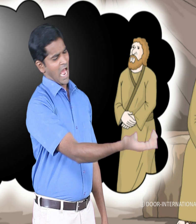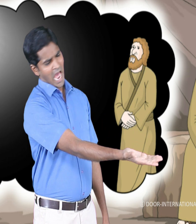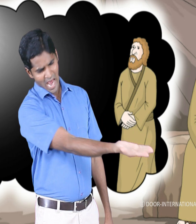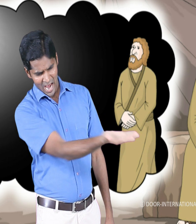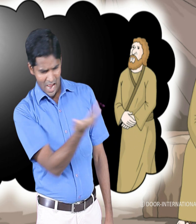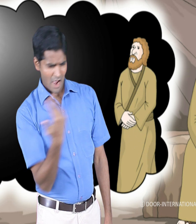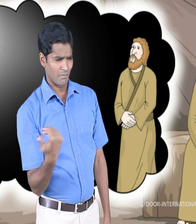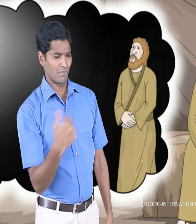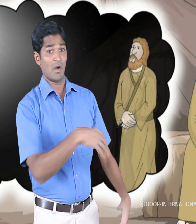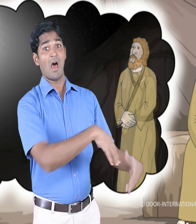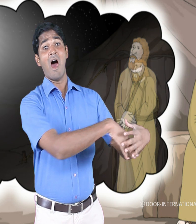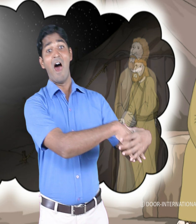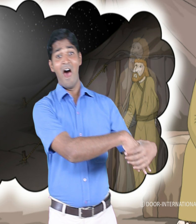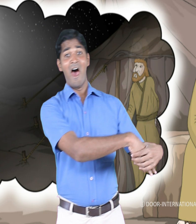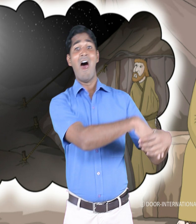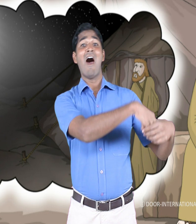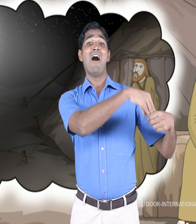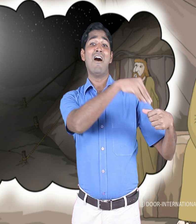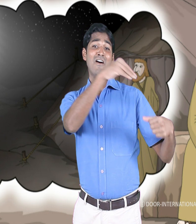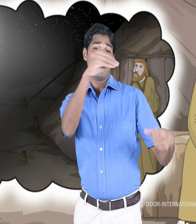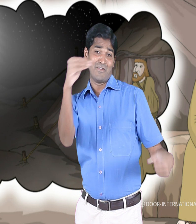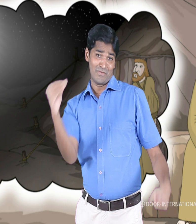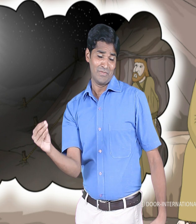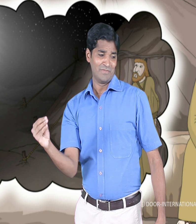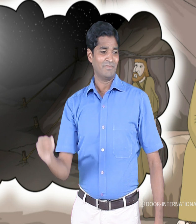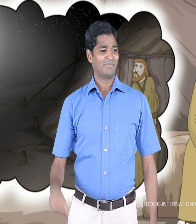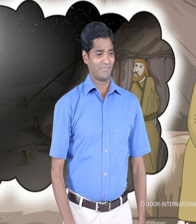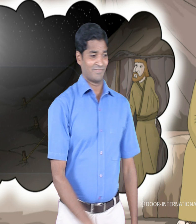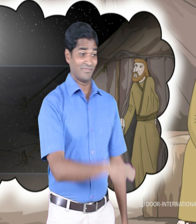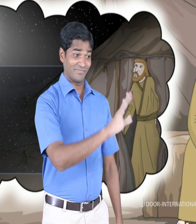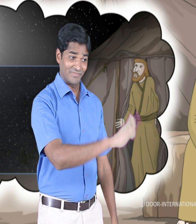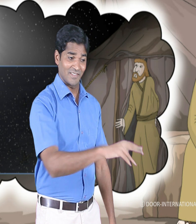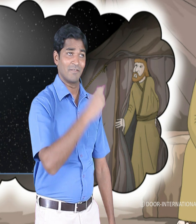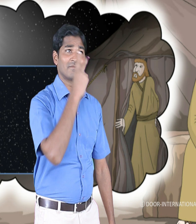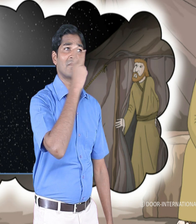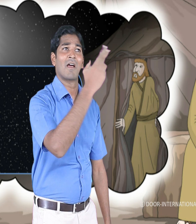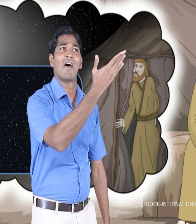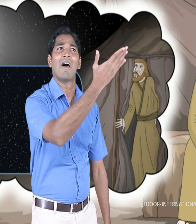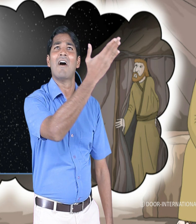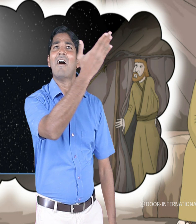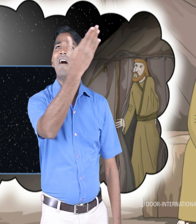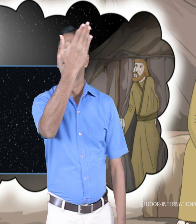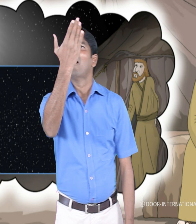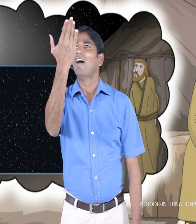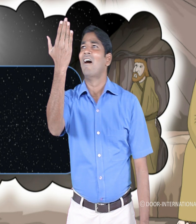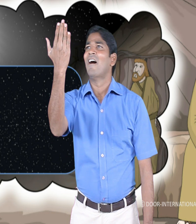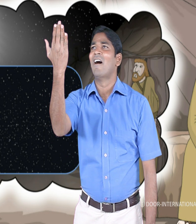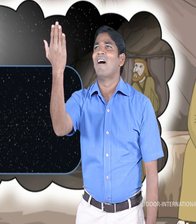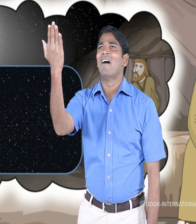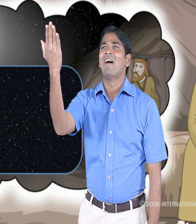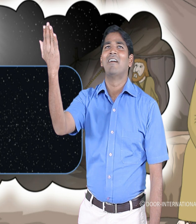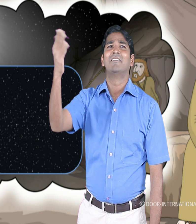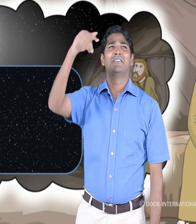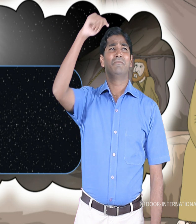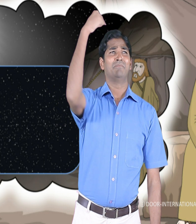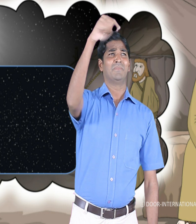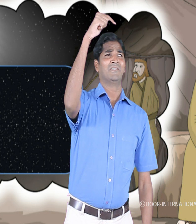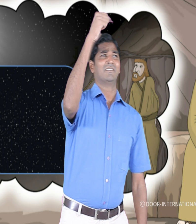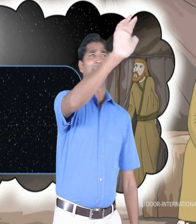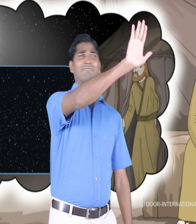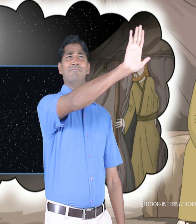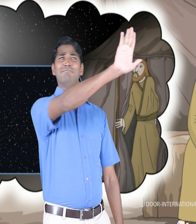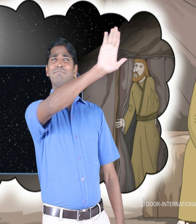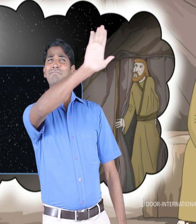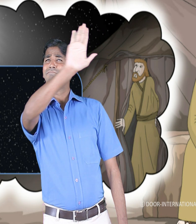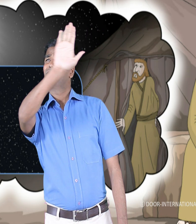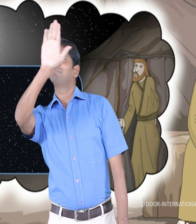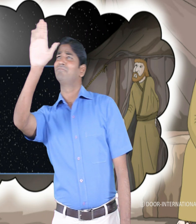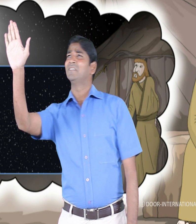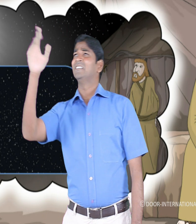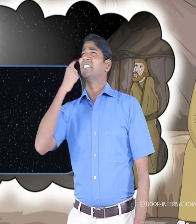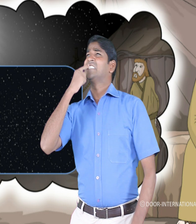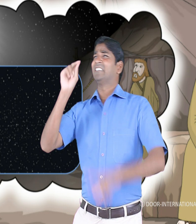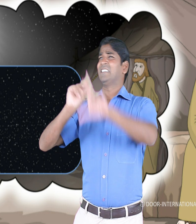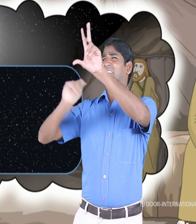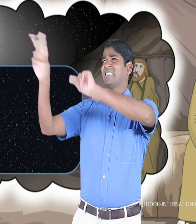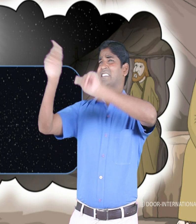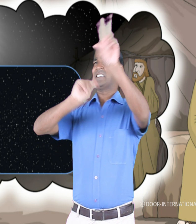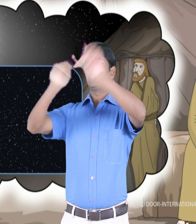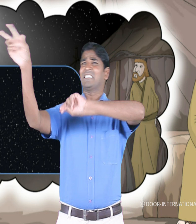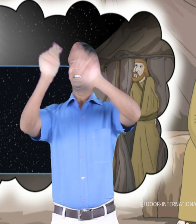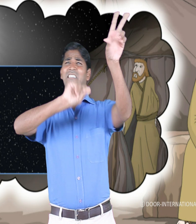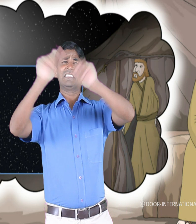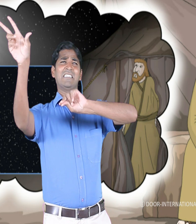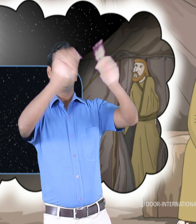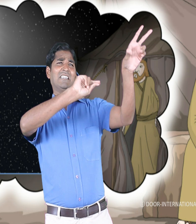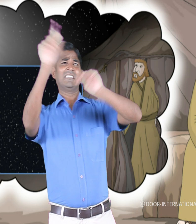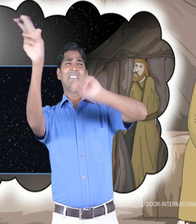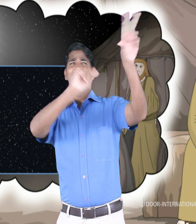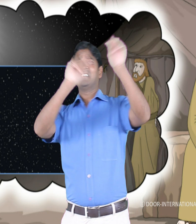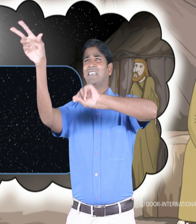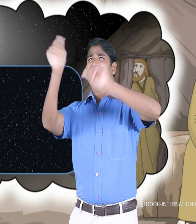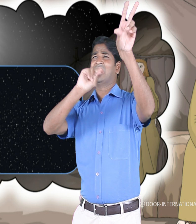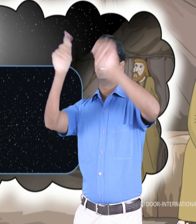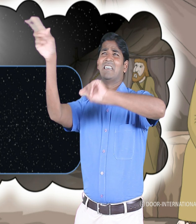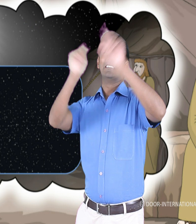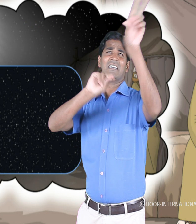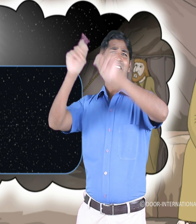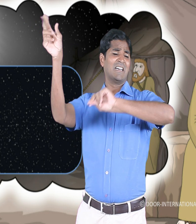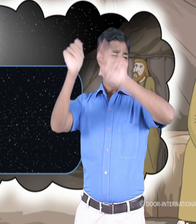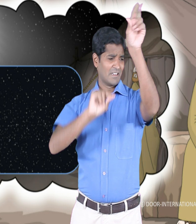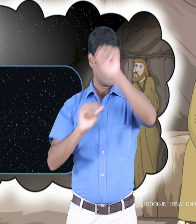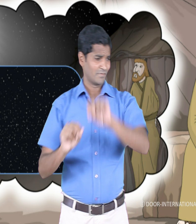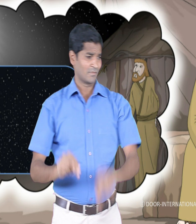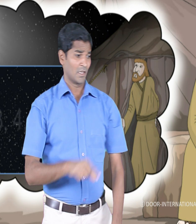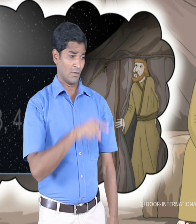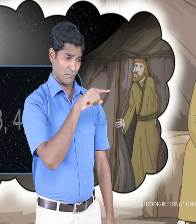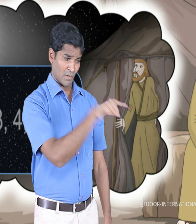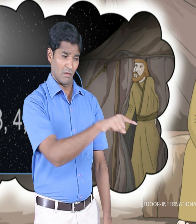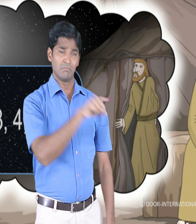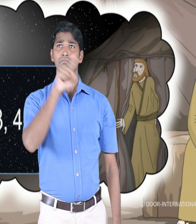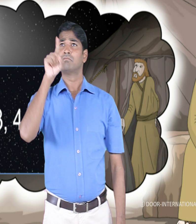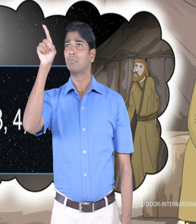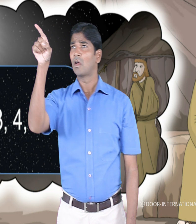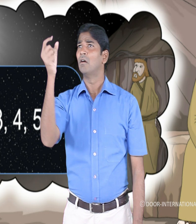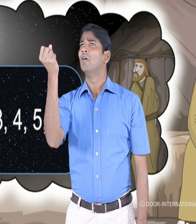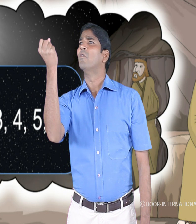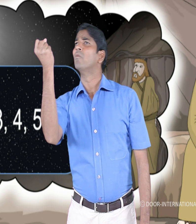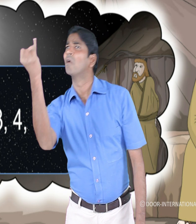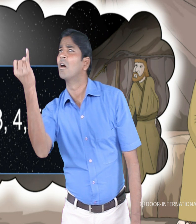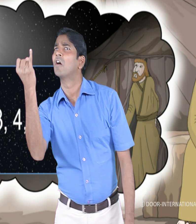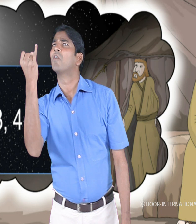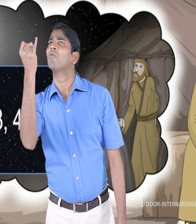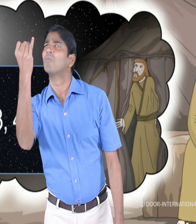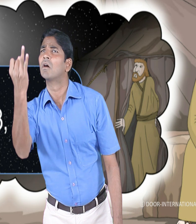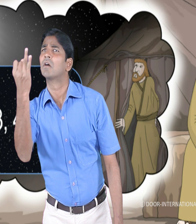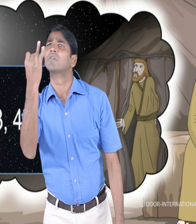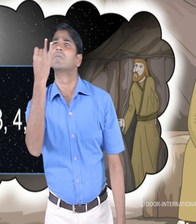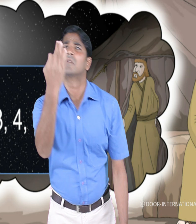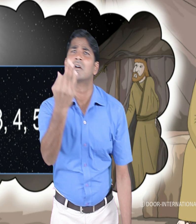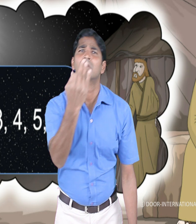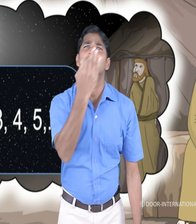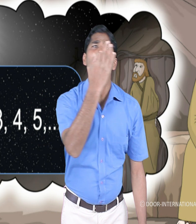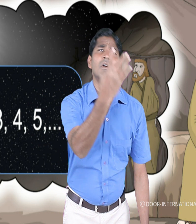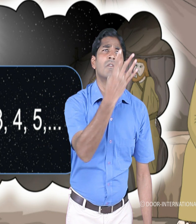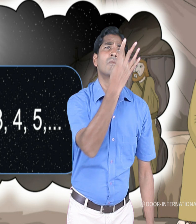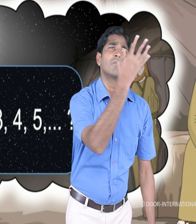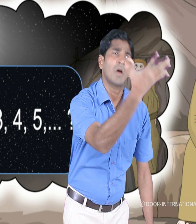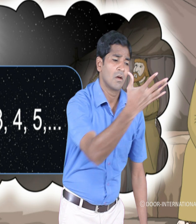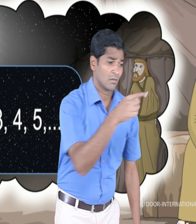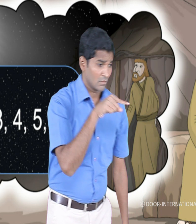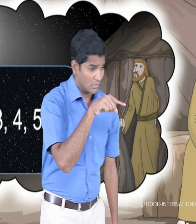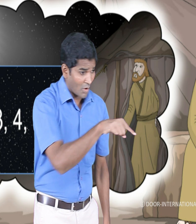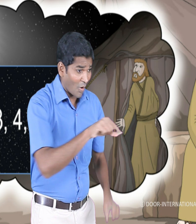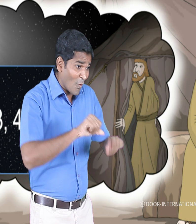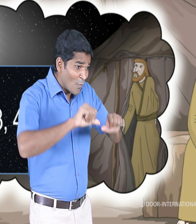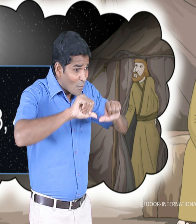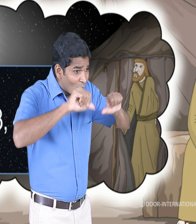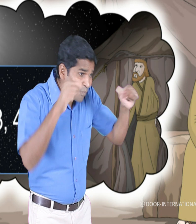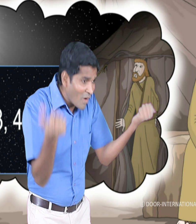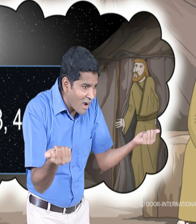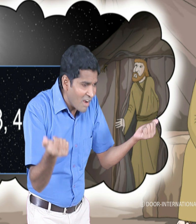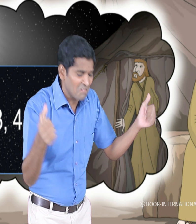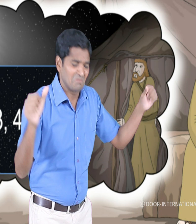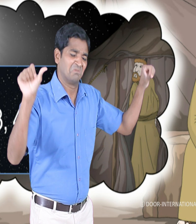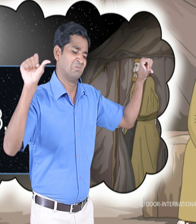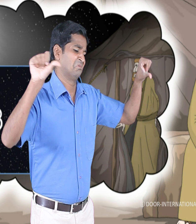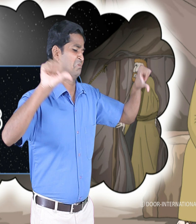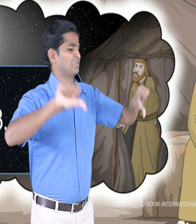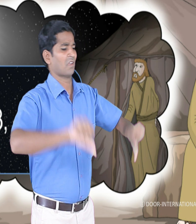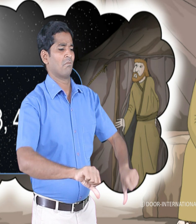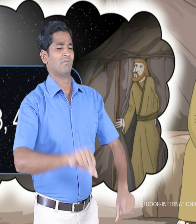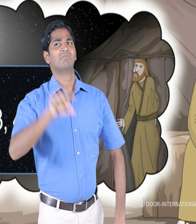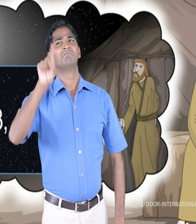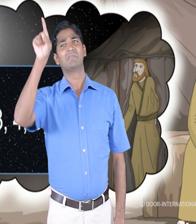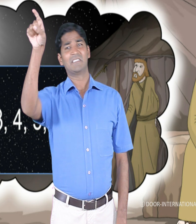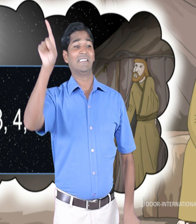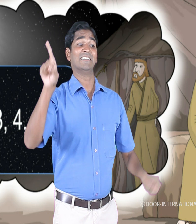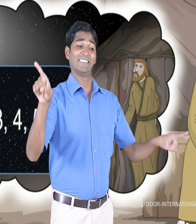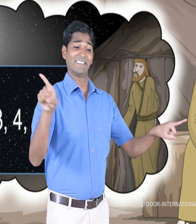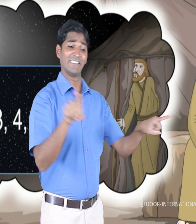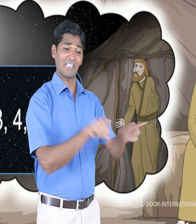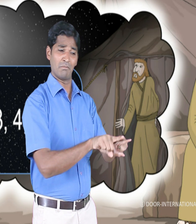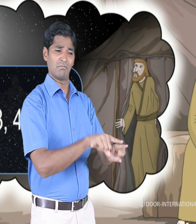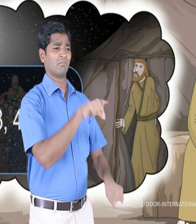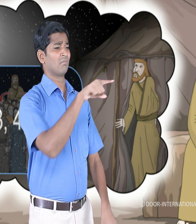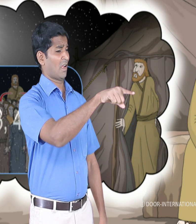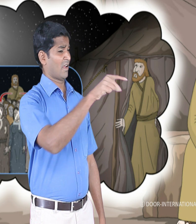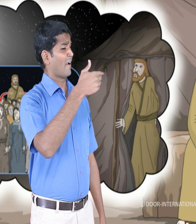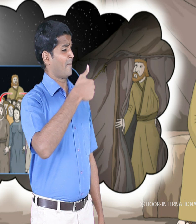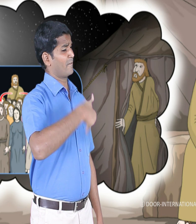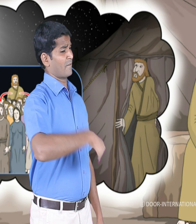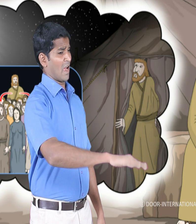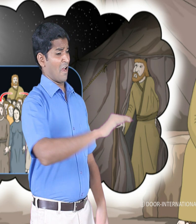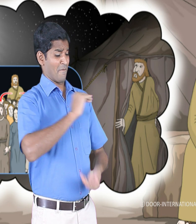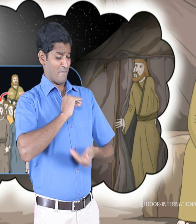And the LORD took him outside and said, “Now look to the heavens and count the stars, if you are able.”